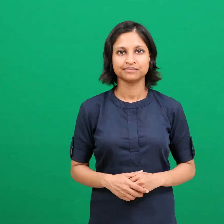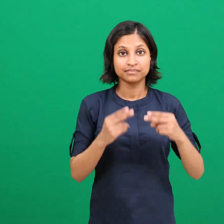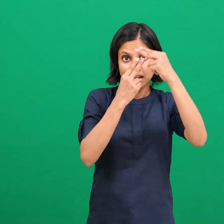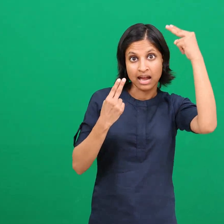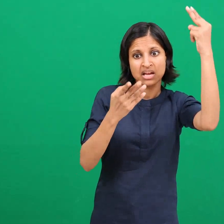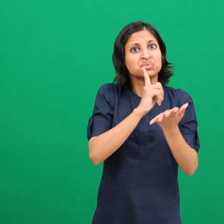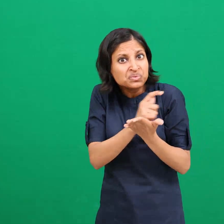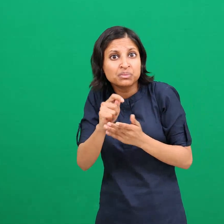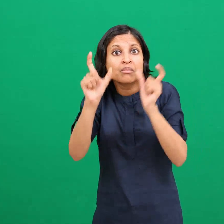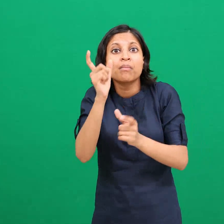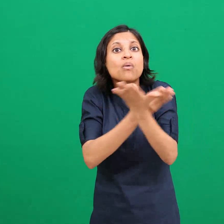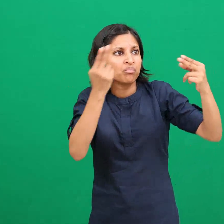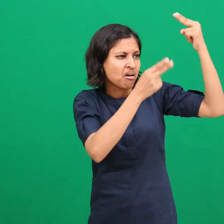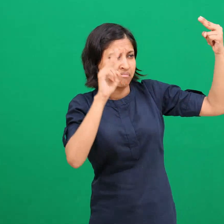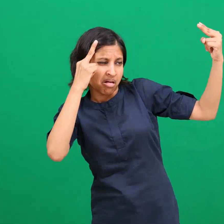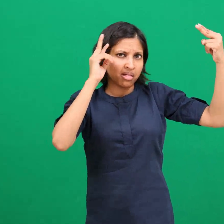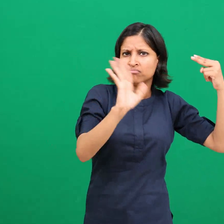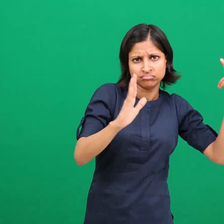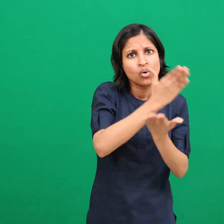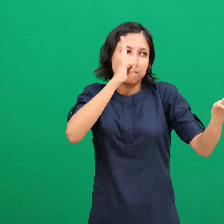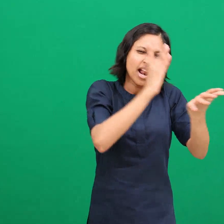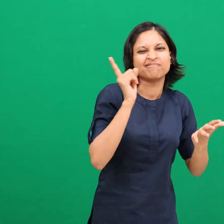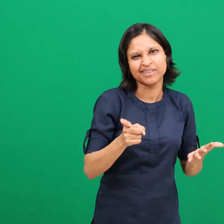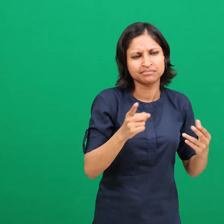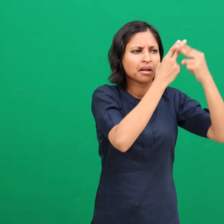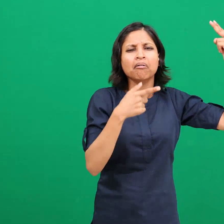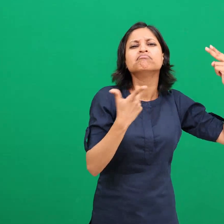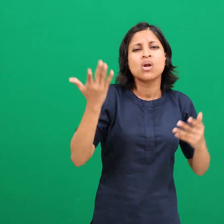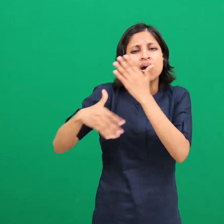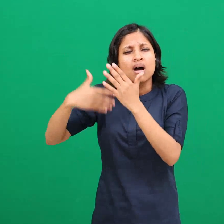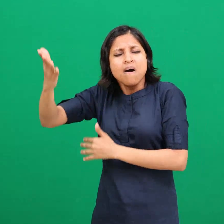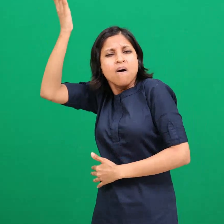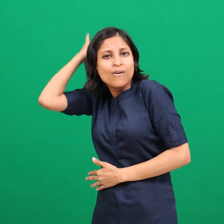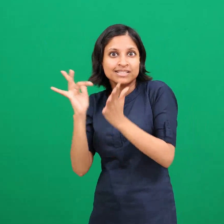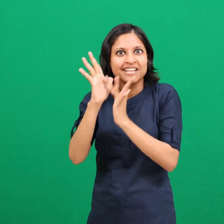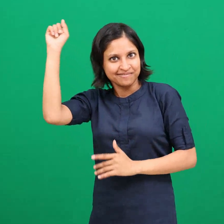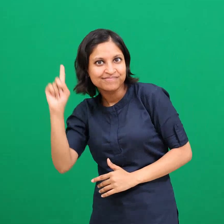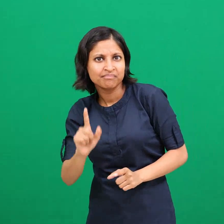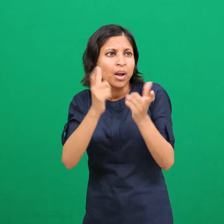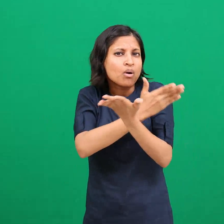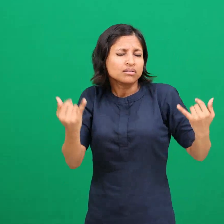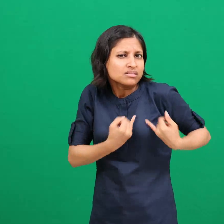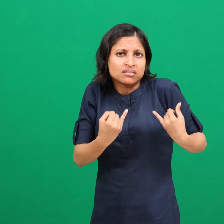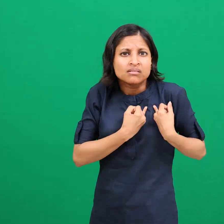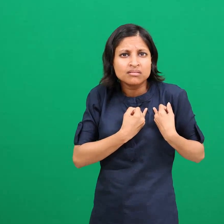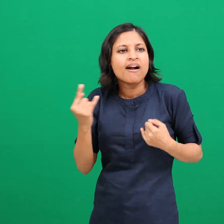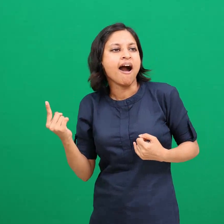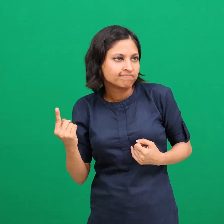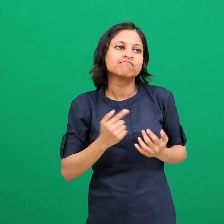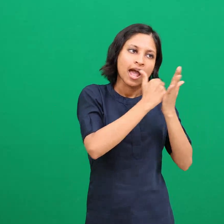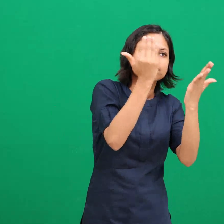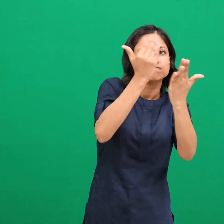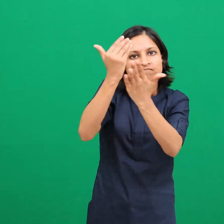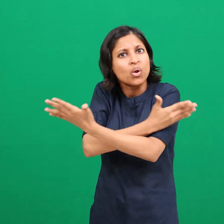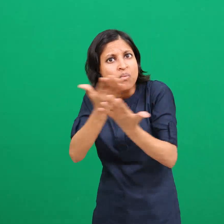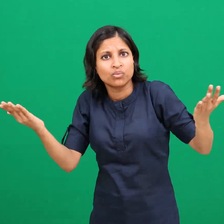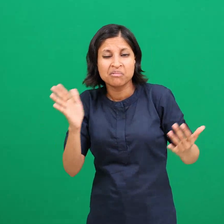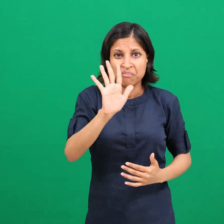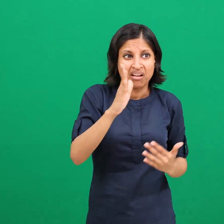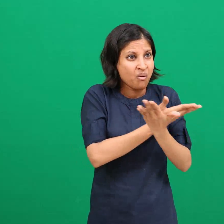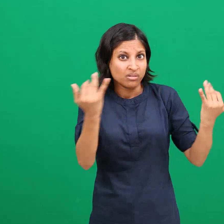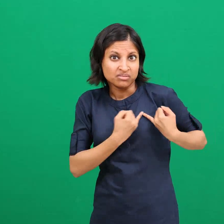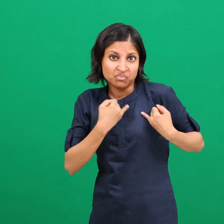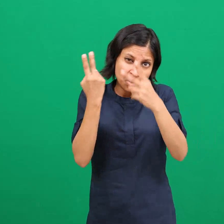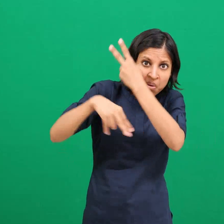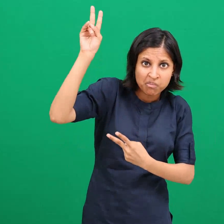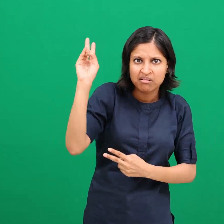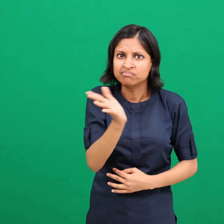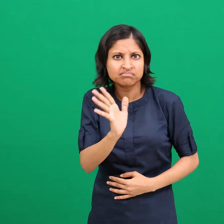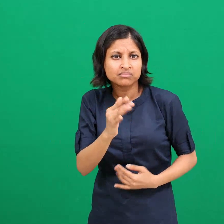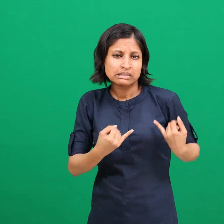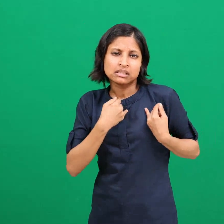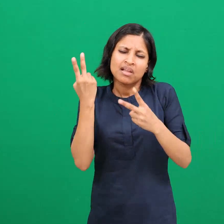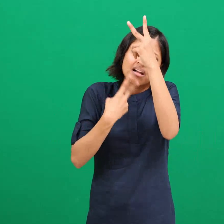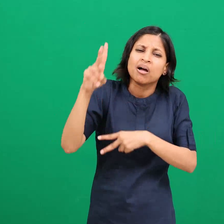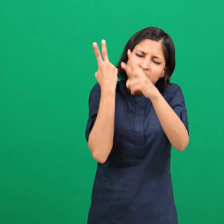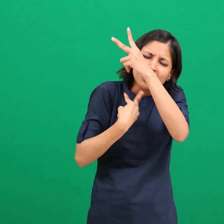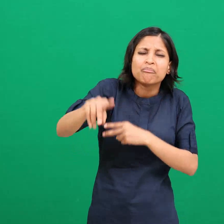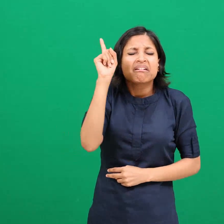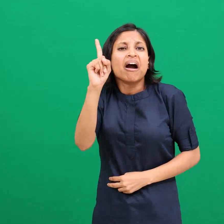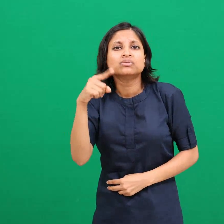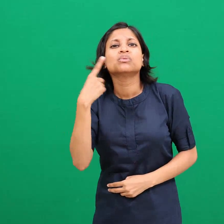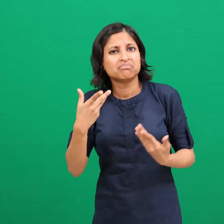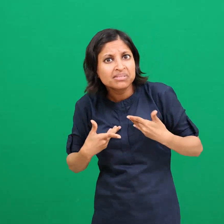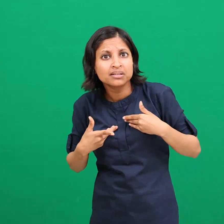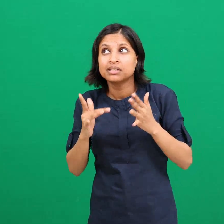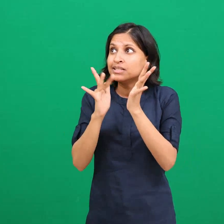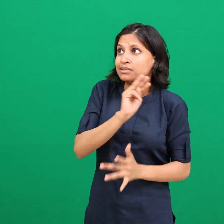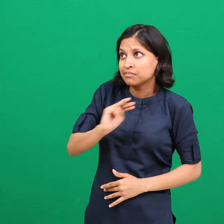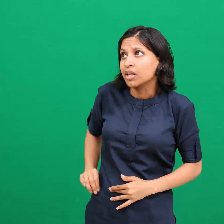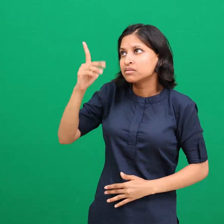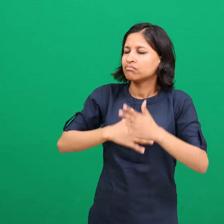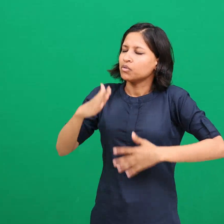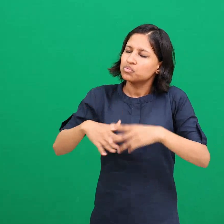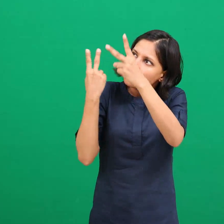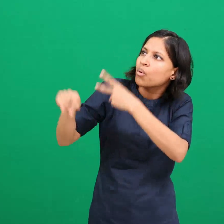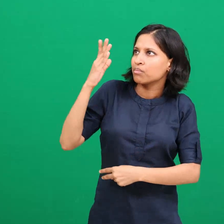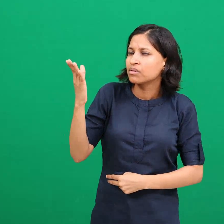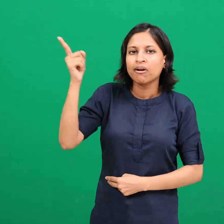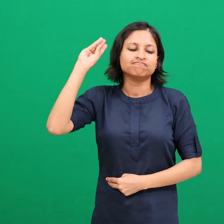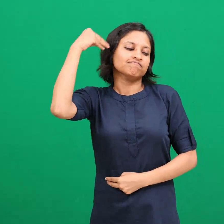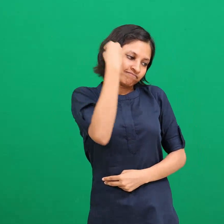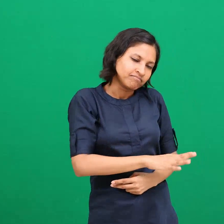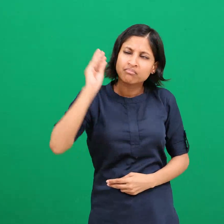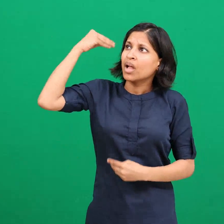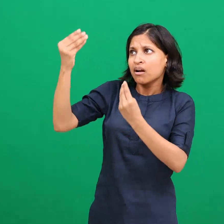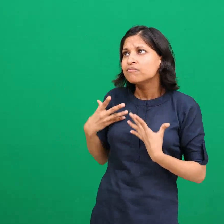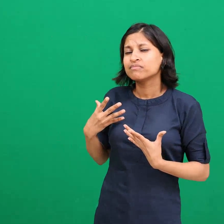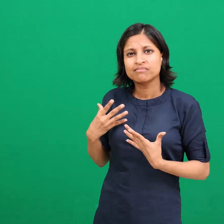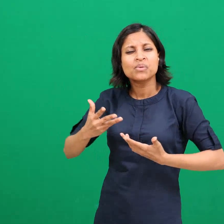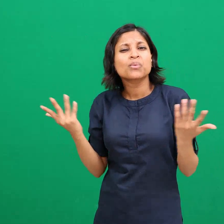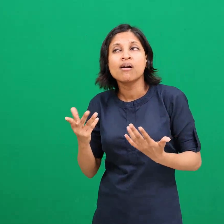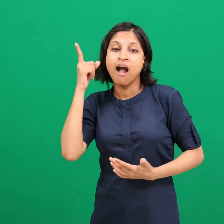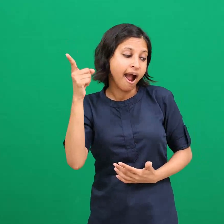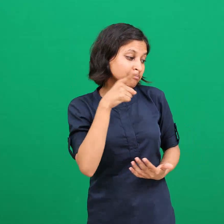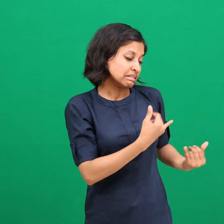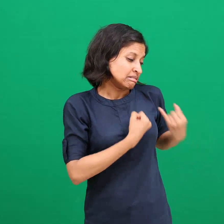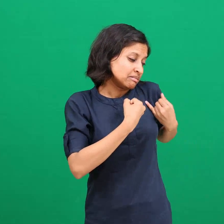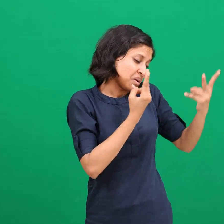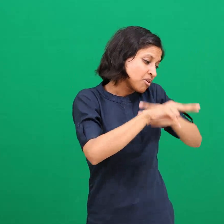This is a trustworthy saying, worthy of full acceptance: Christ Jesus came into the world to save sinners, of whom I am the worst.